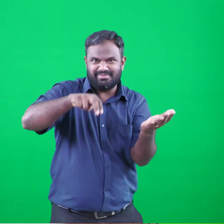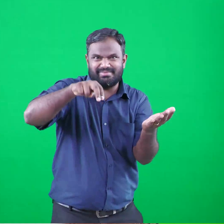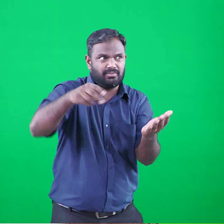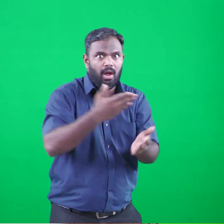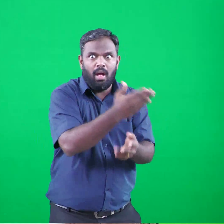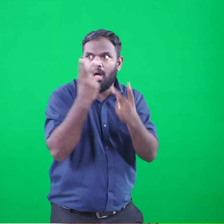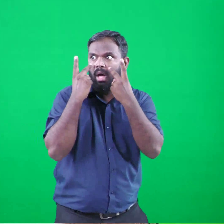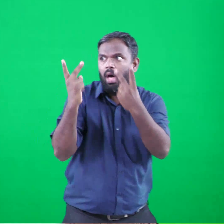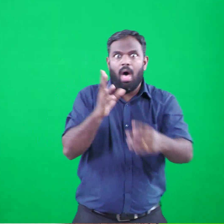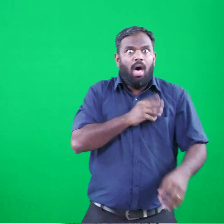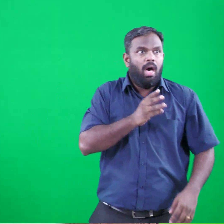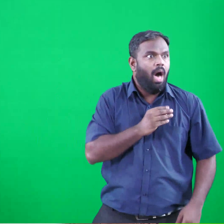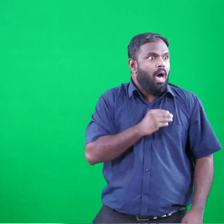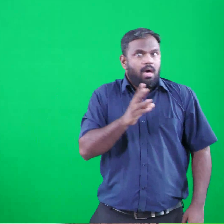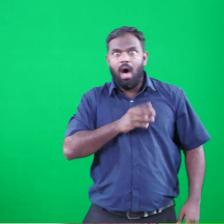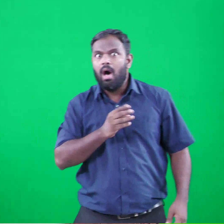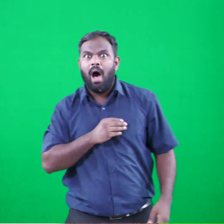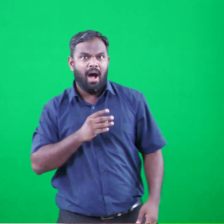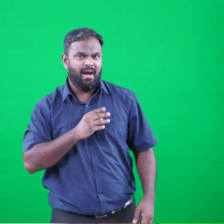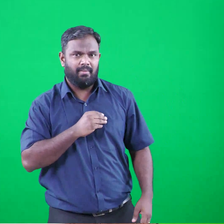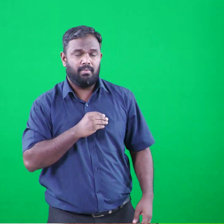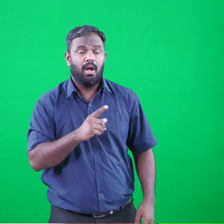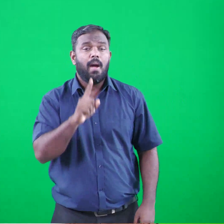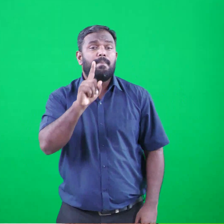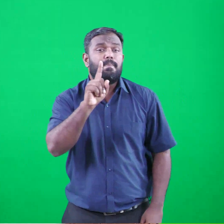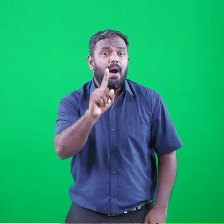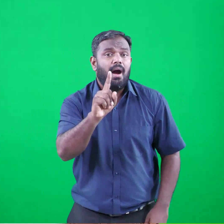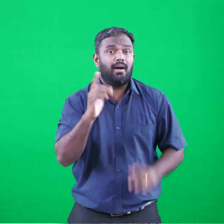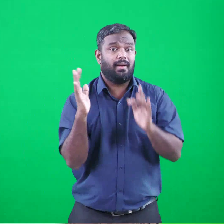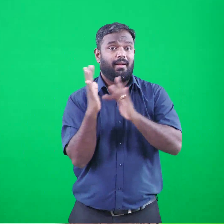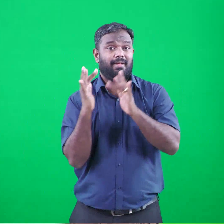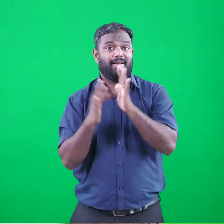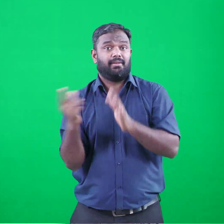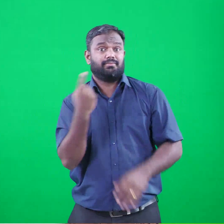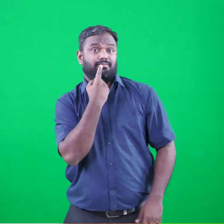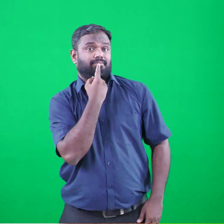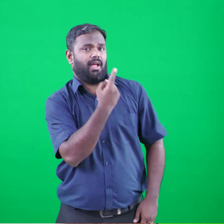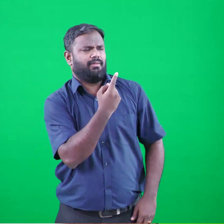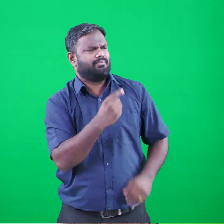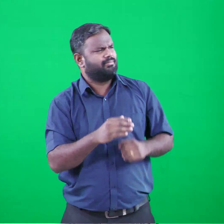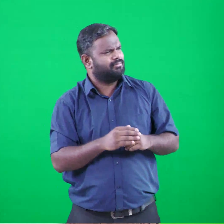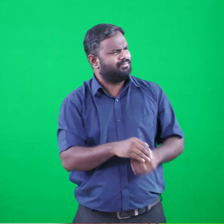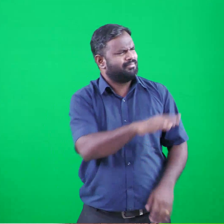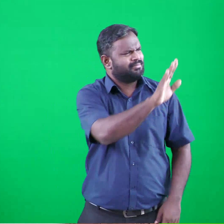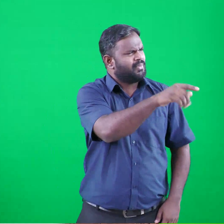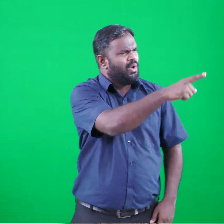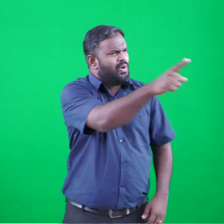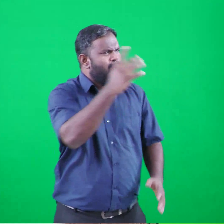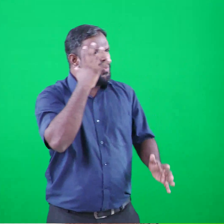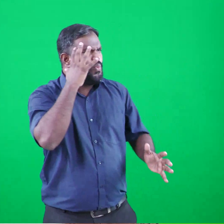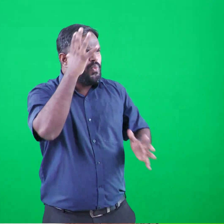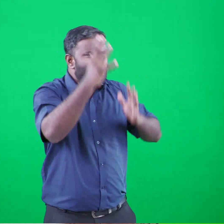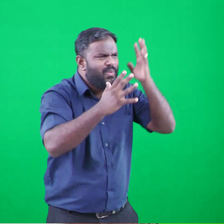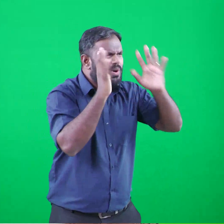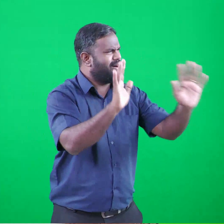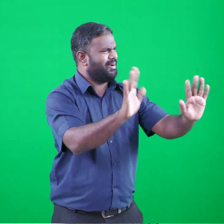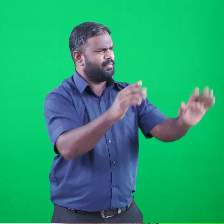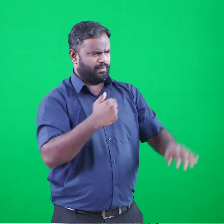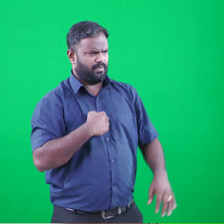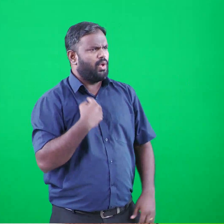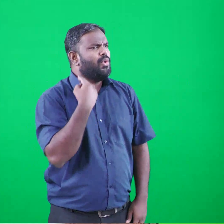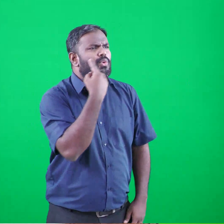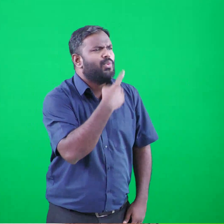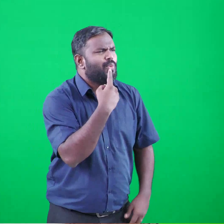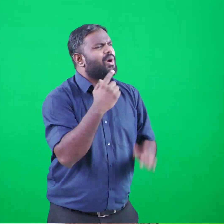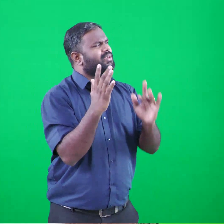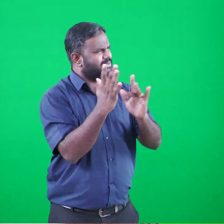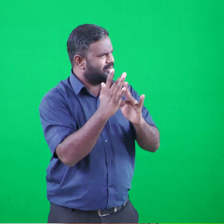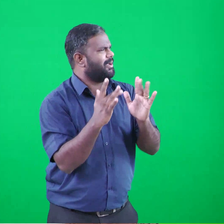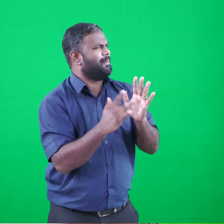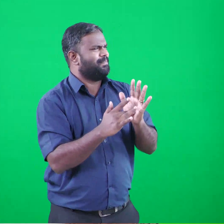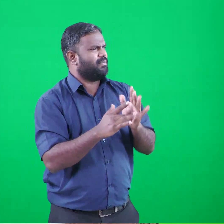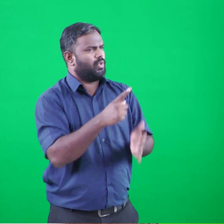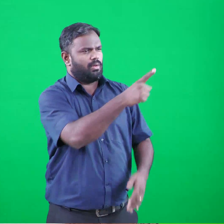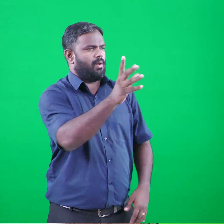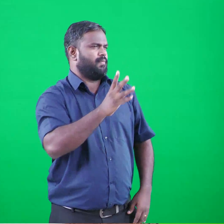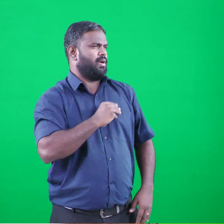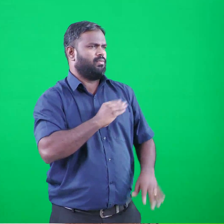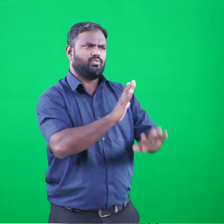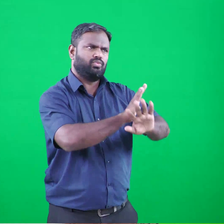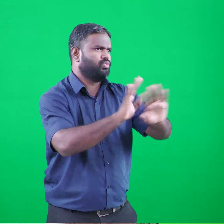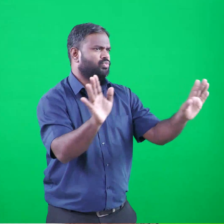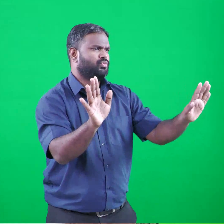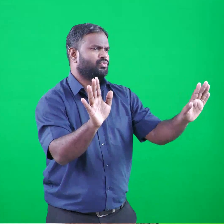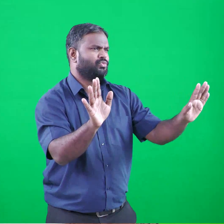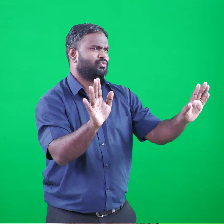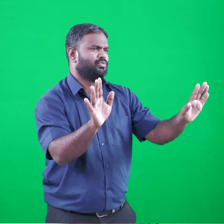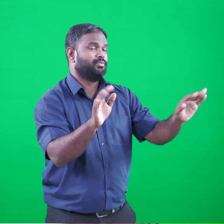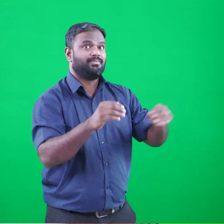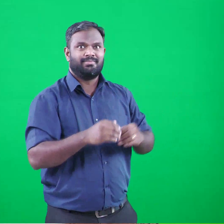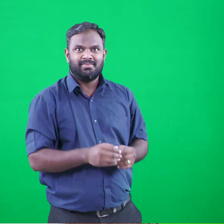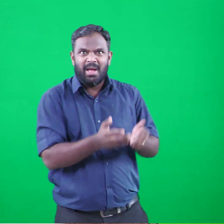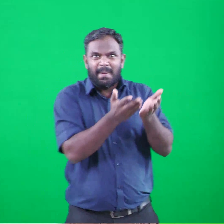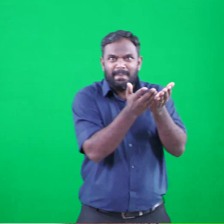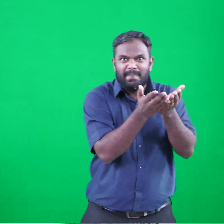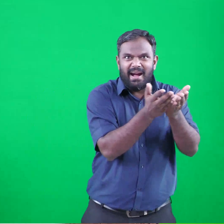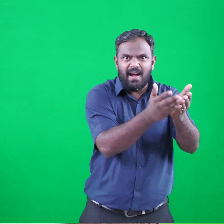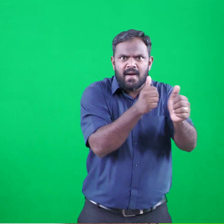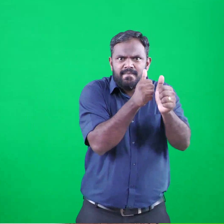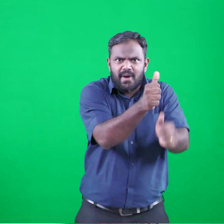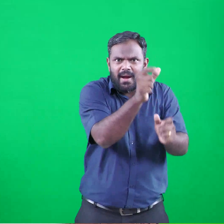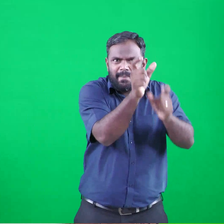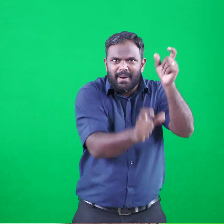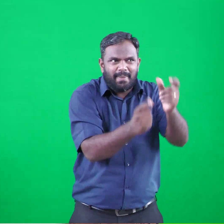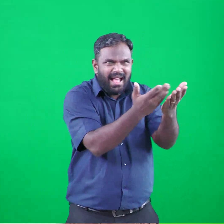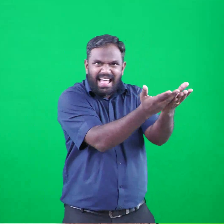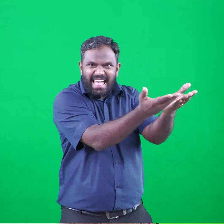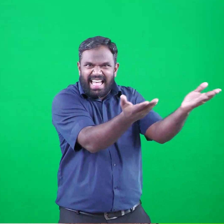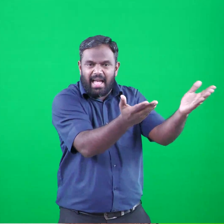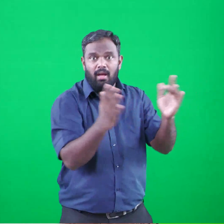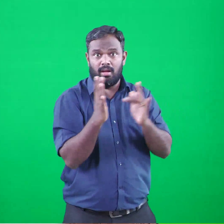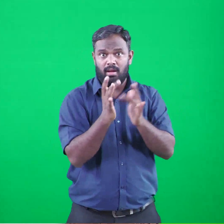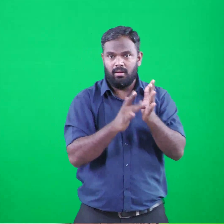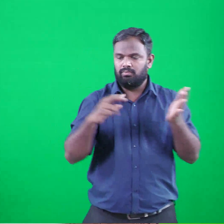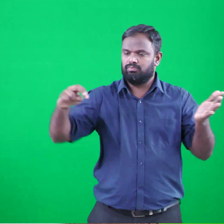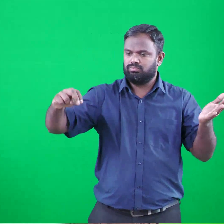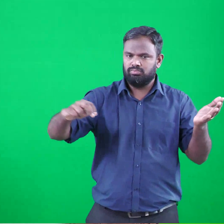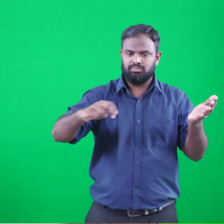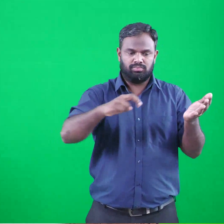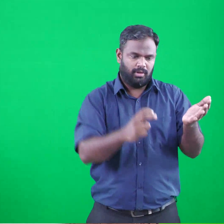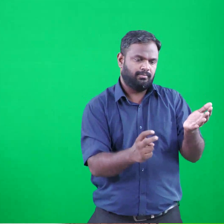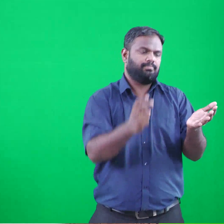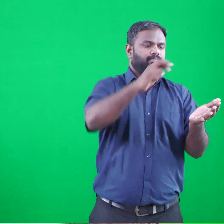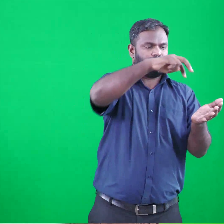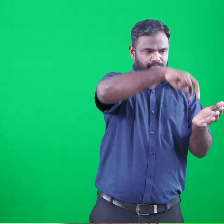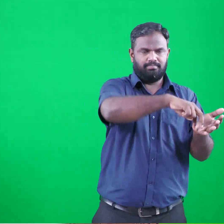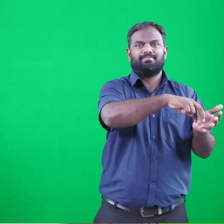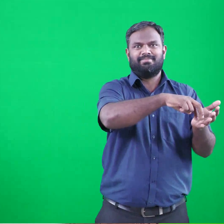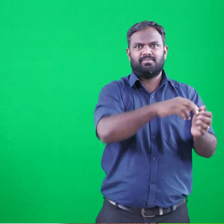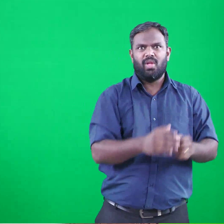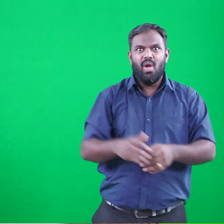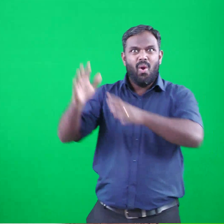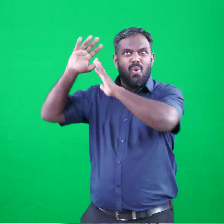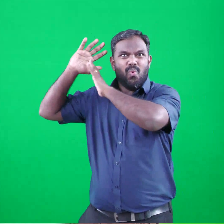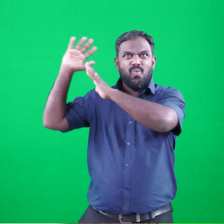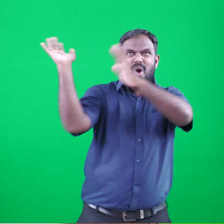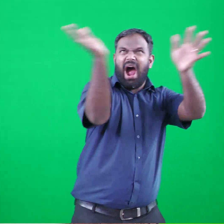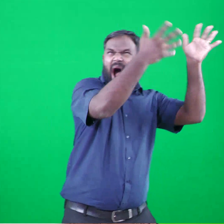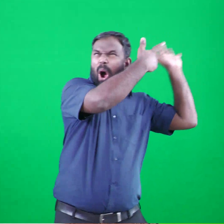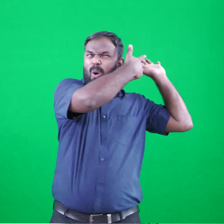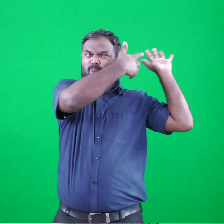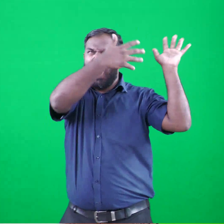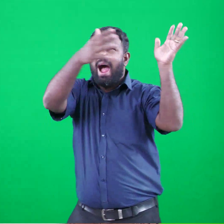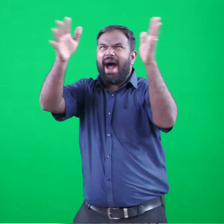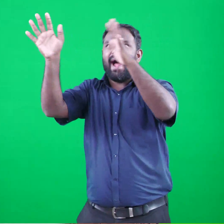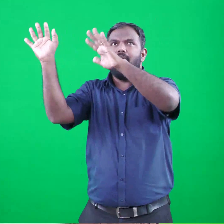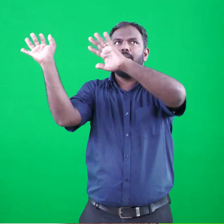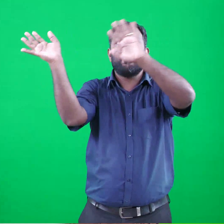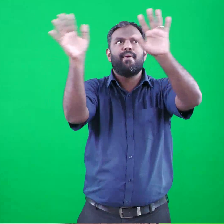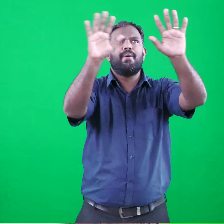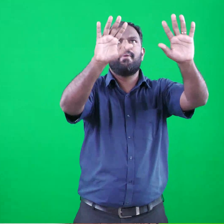But Jesus spoke up at once: "Take courage! It is I. Do not be afraid."